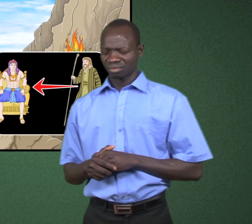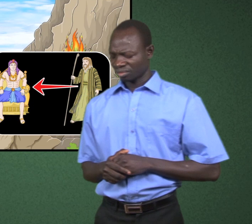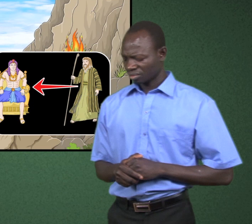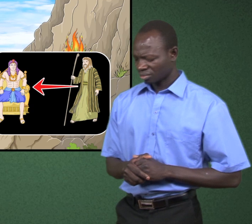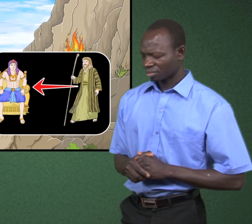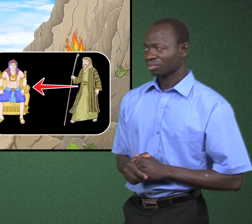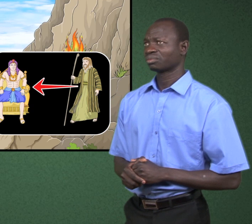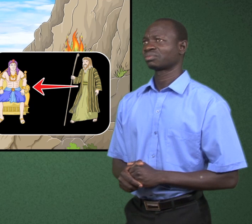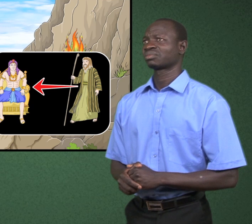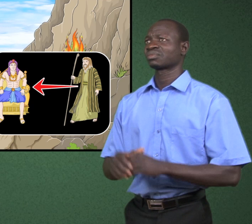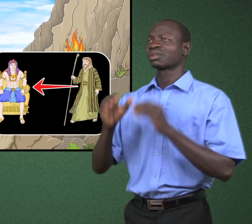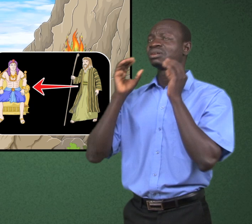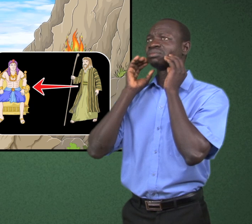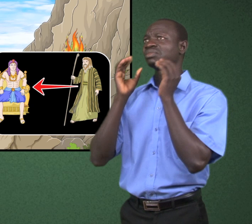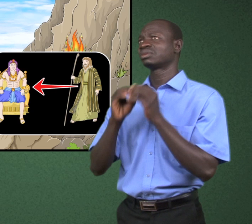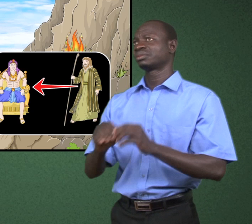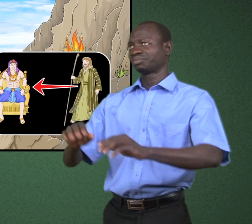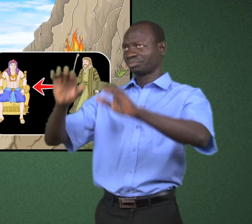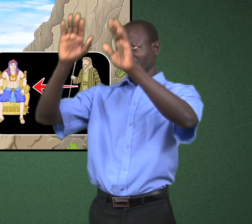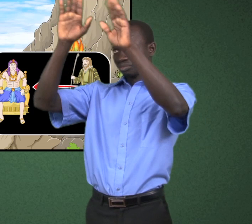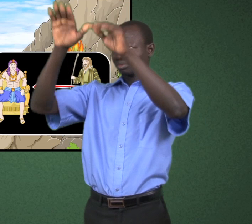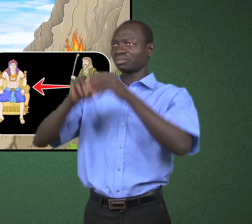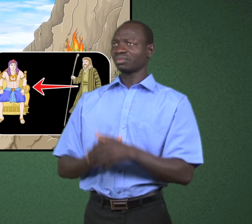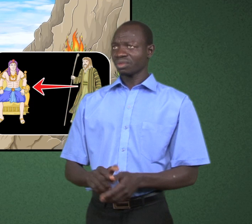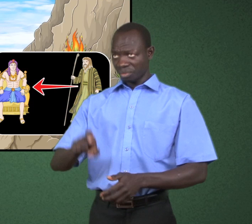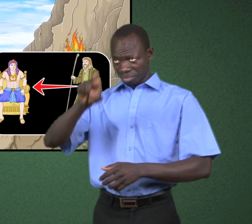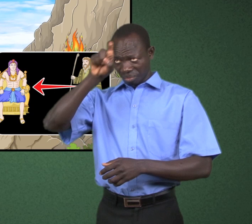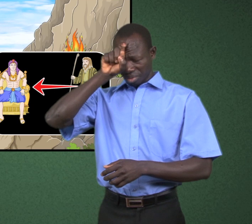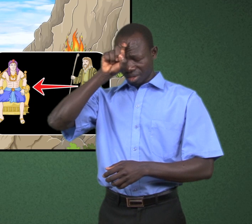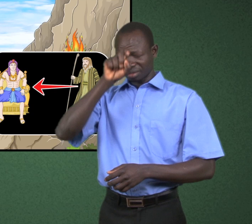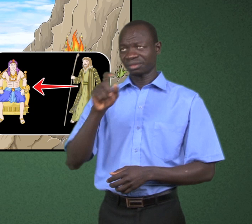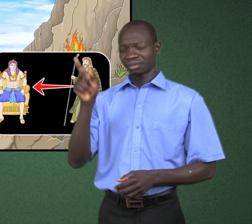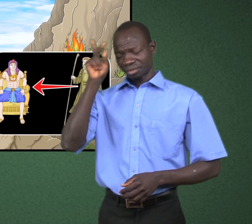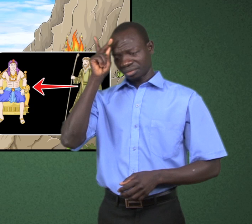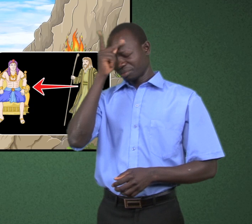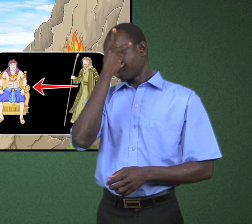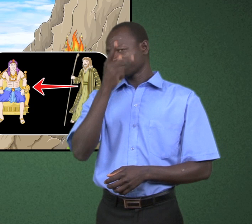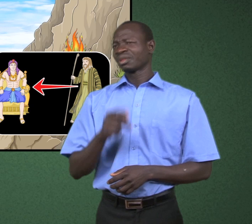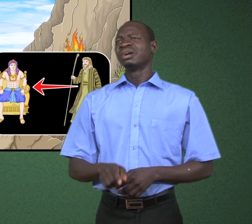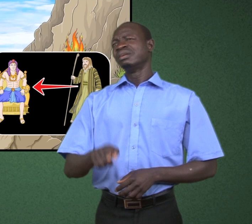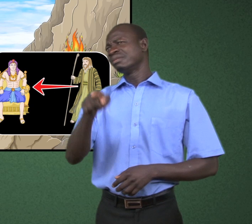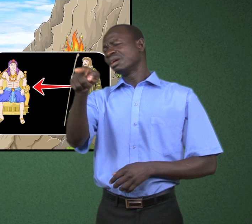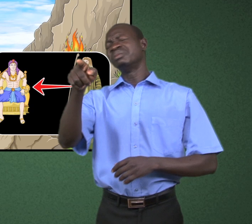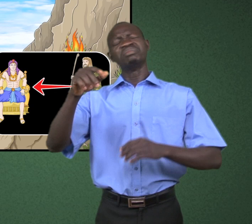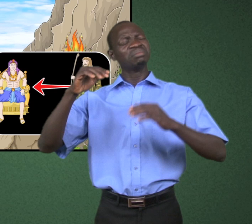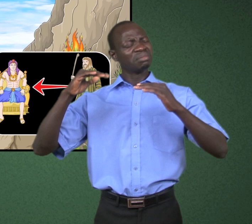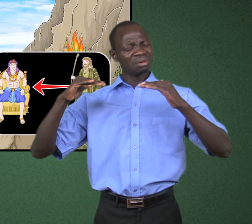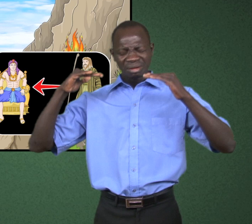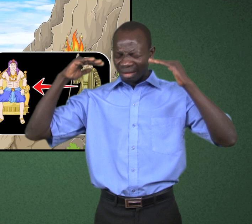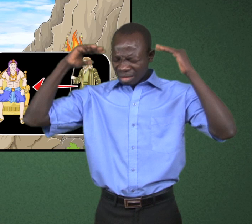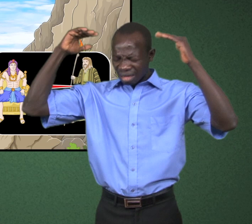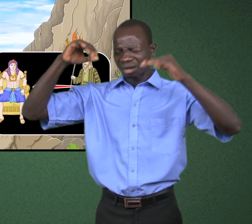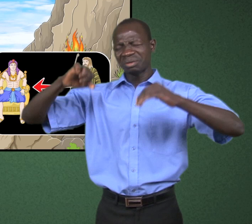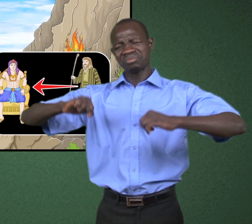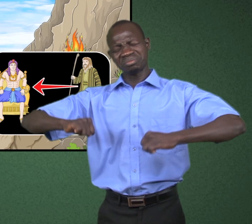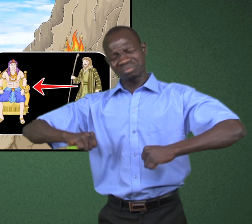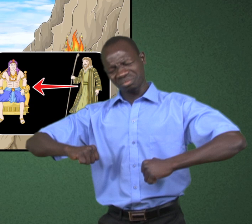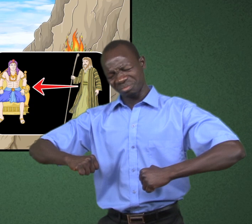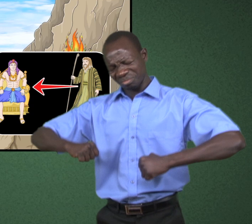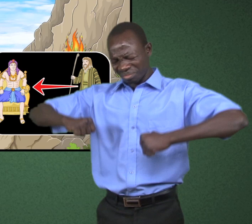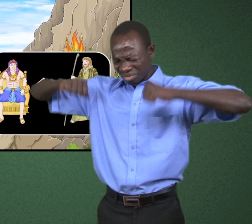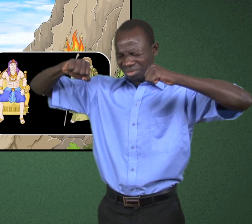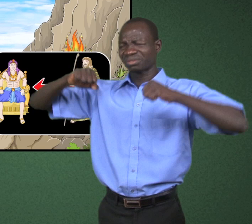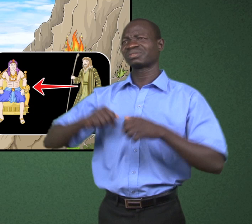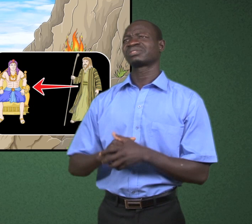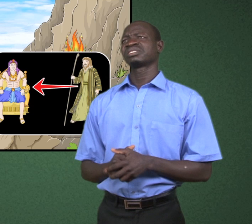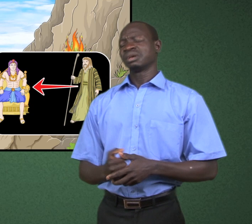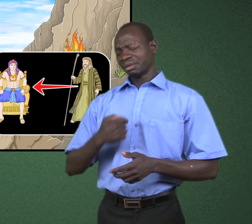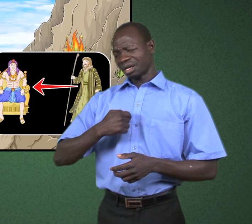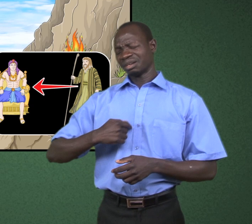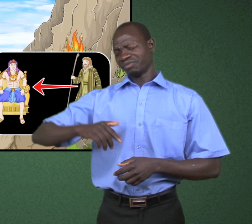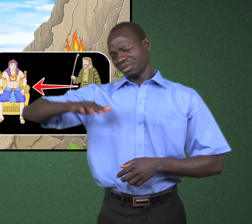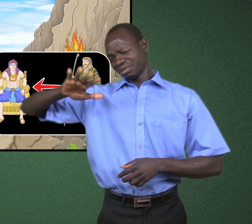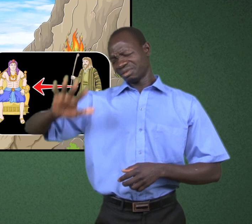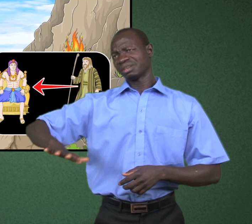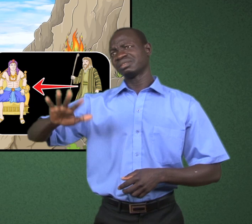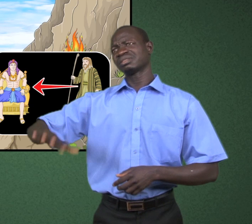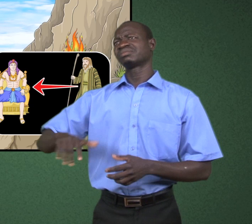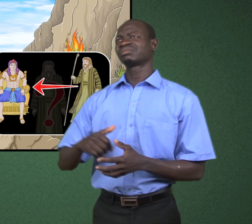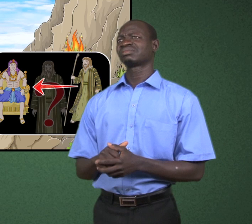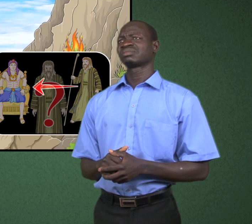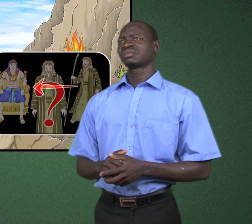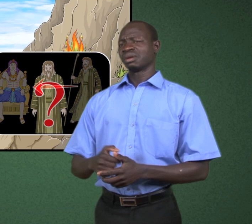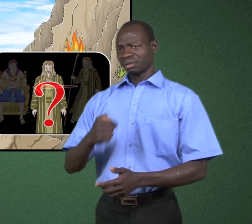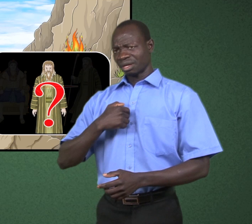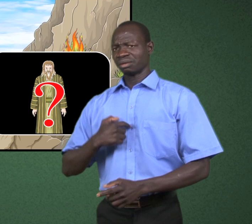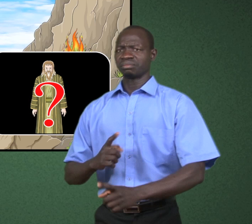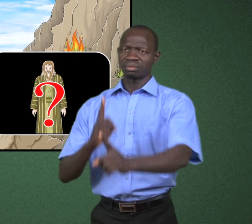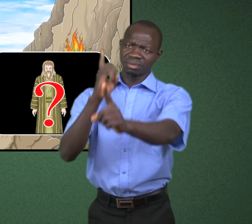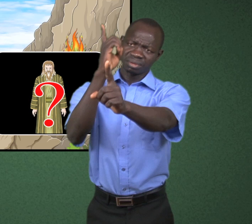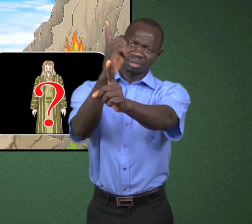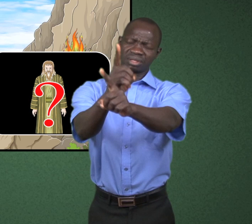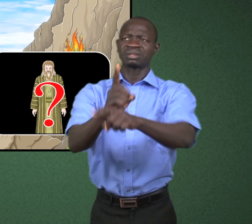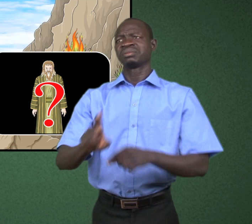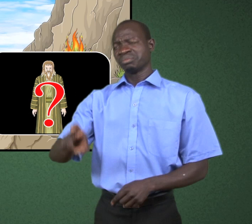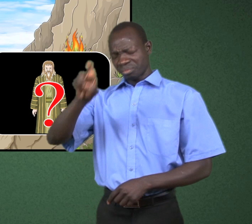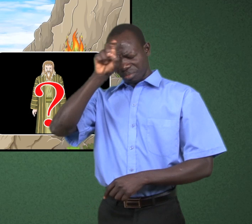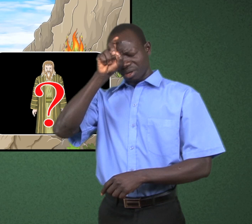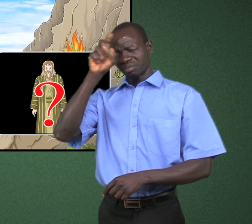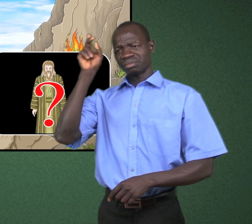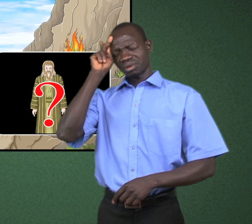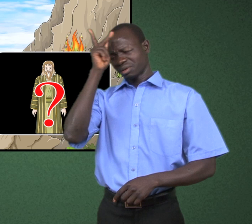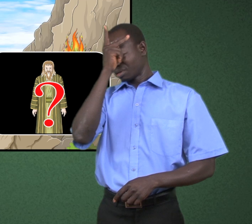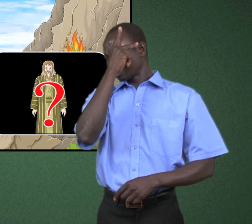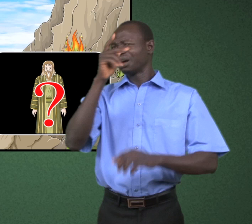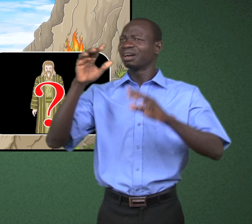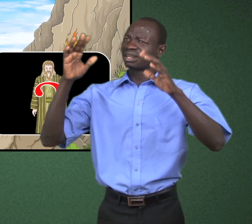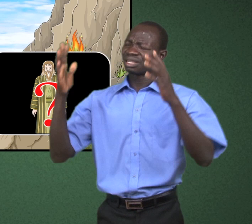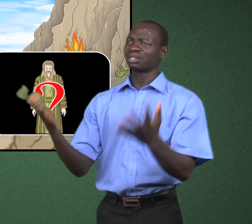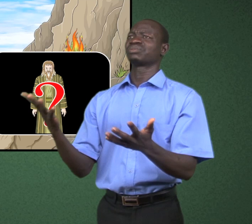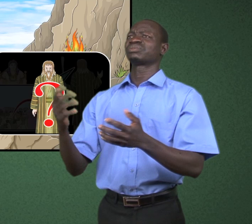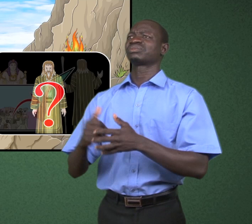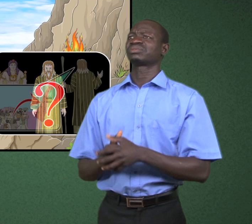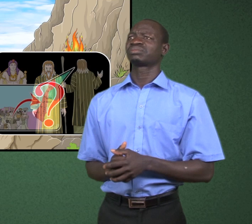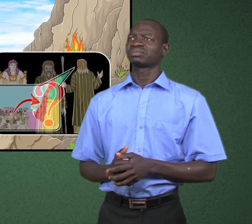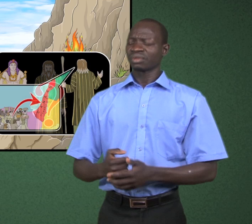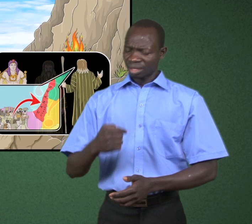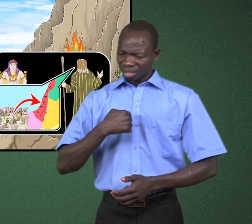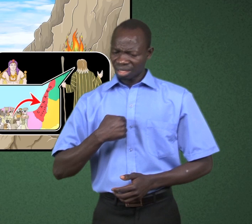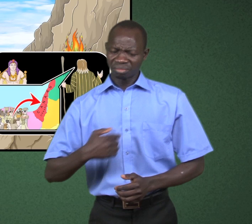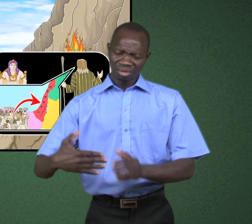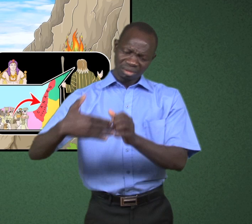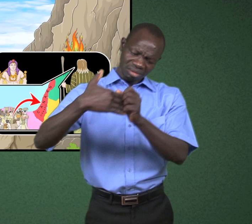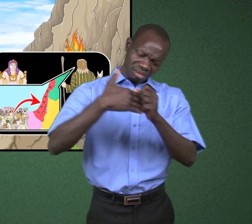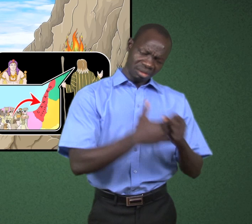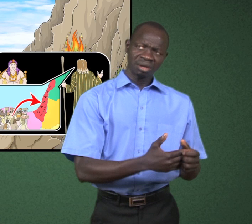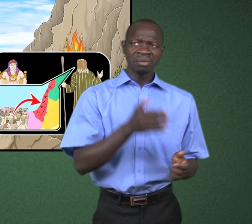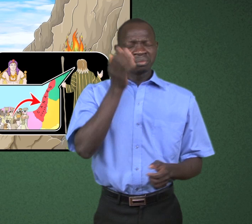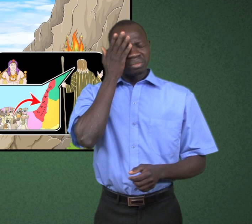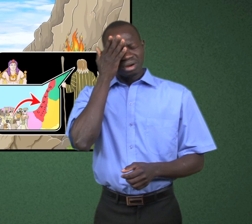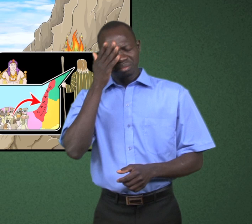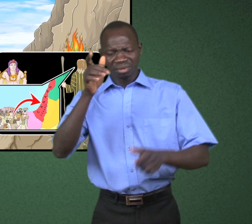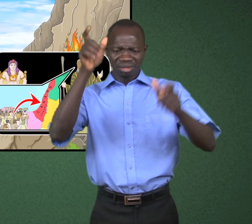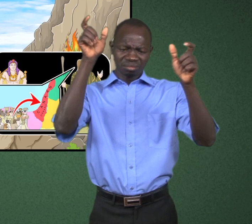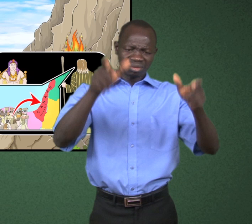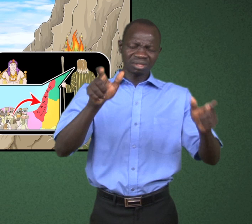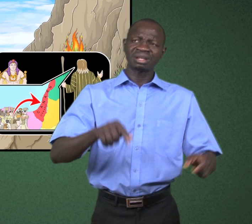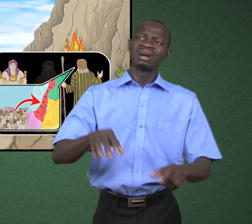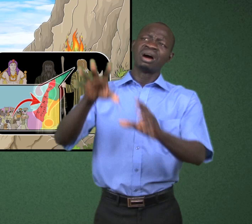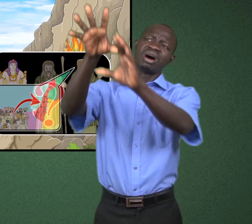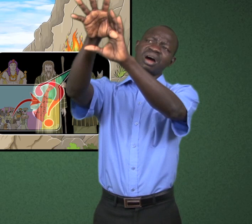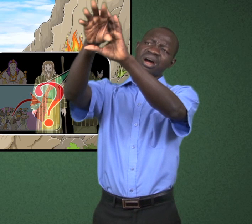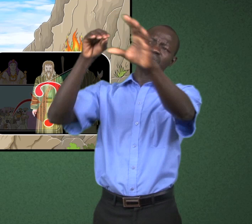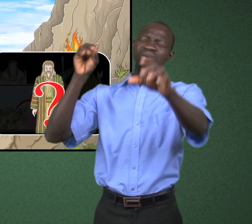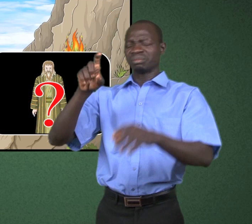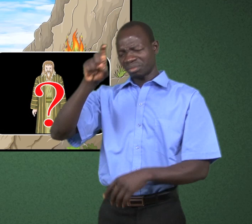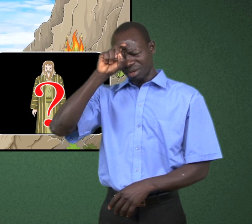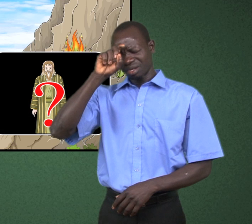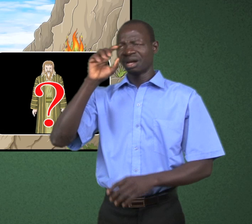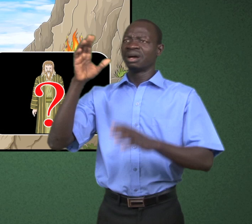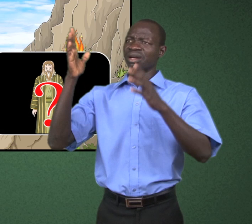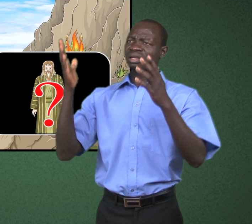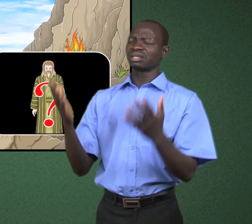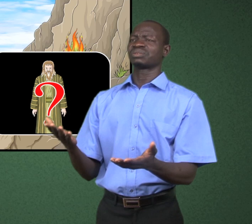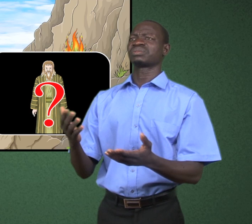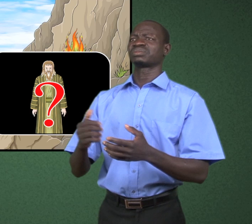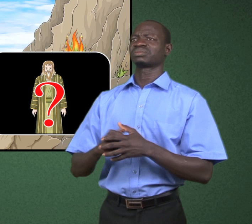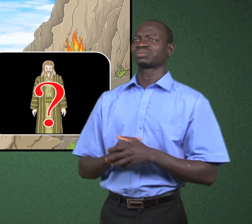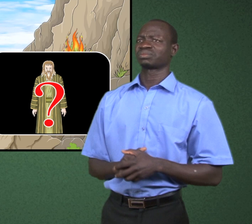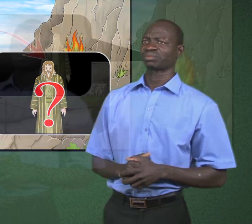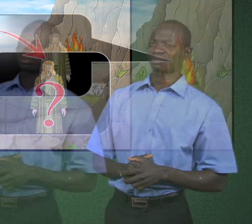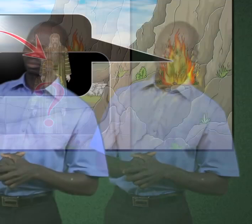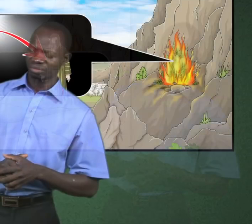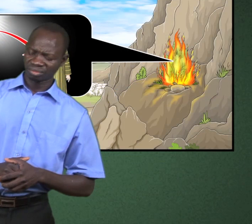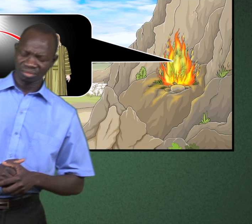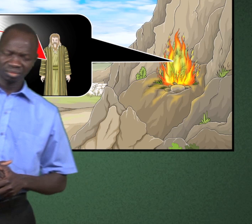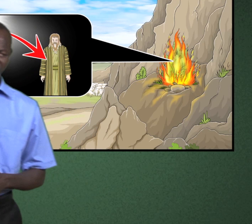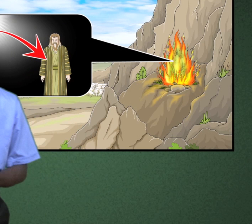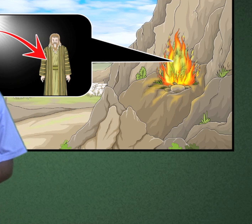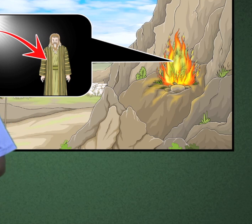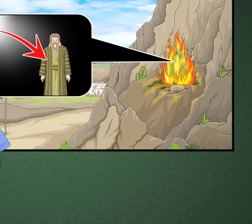But Moses asked God, “Who am I, that I should go to Pharaoh and bring the Israelites out of Egypt?”